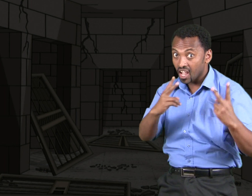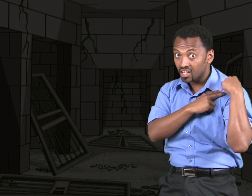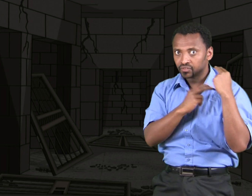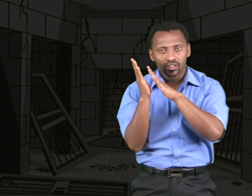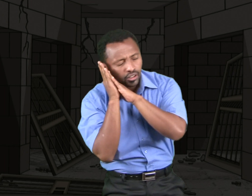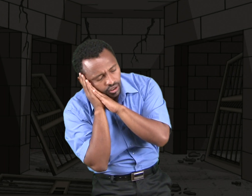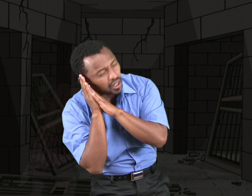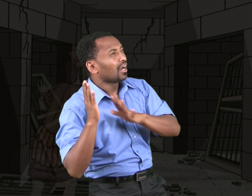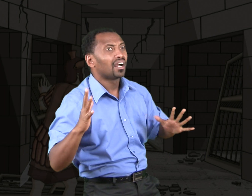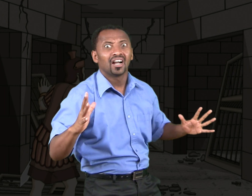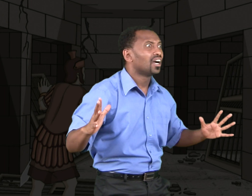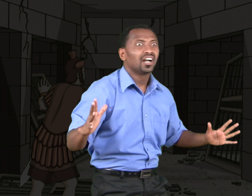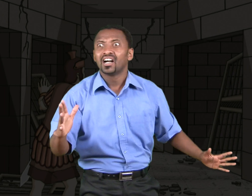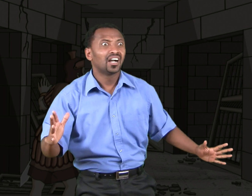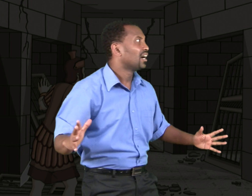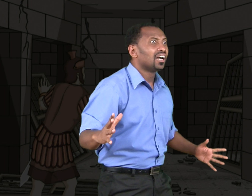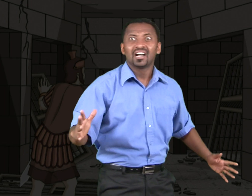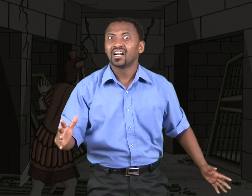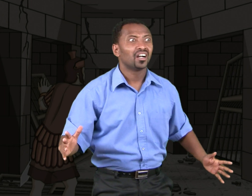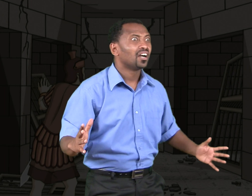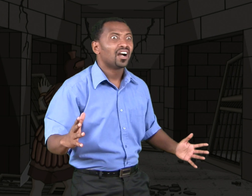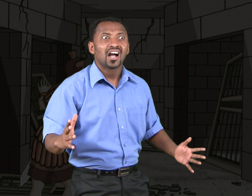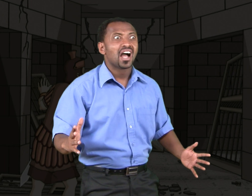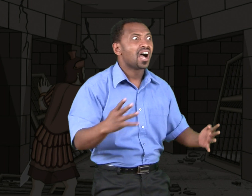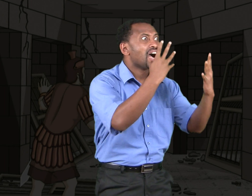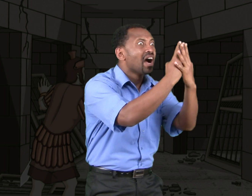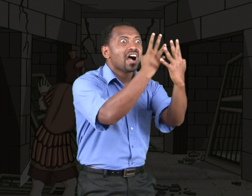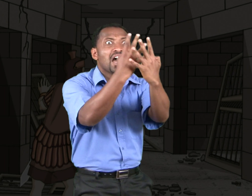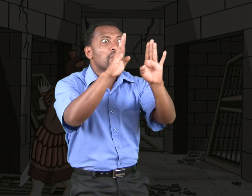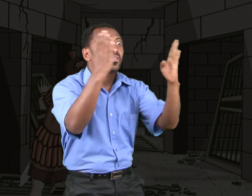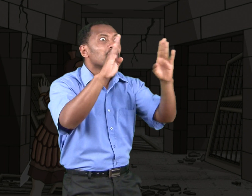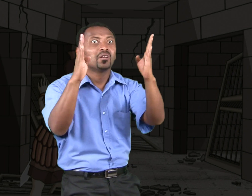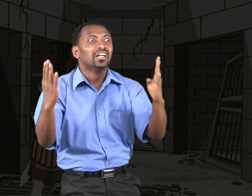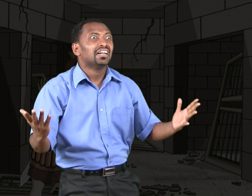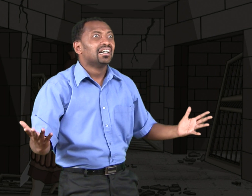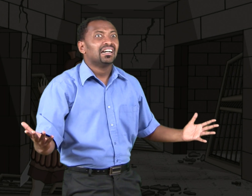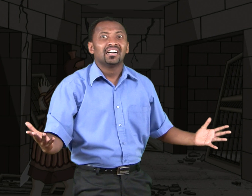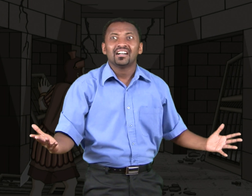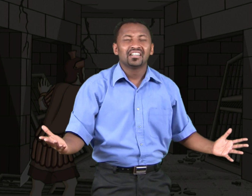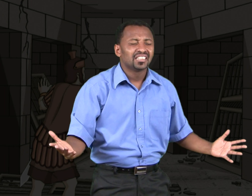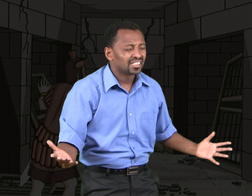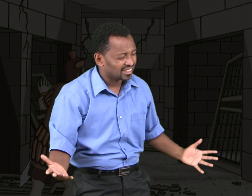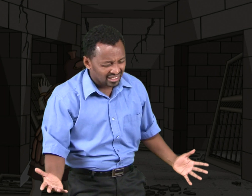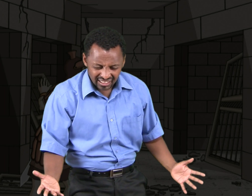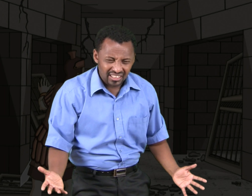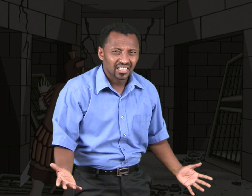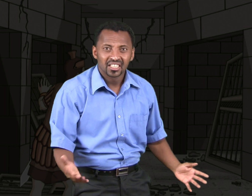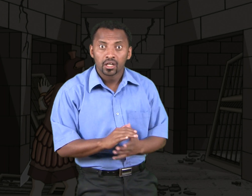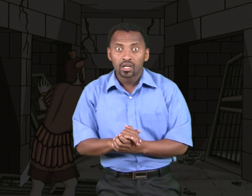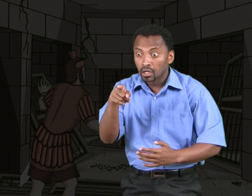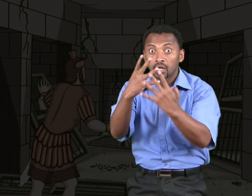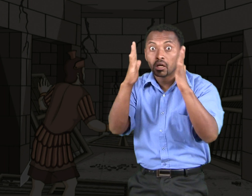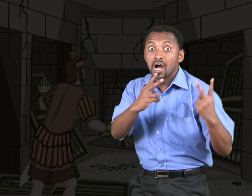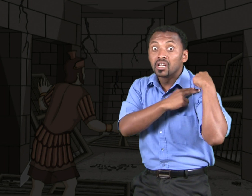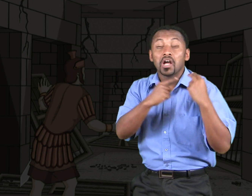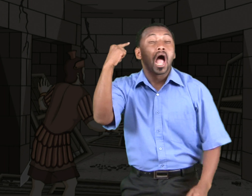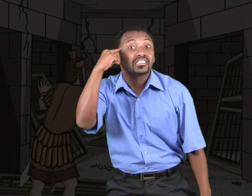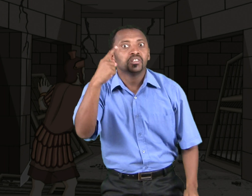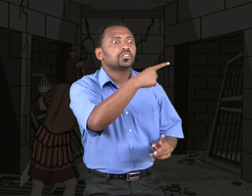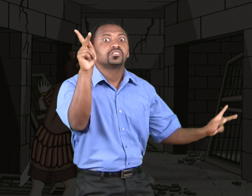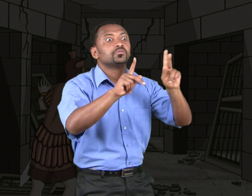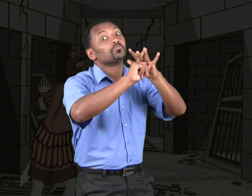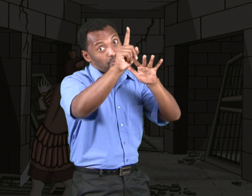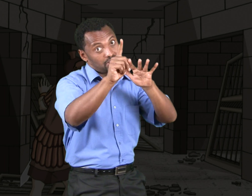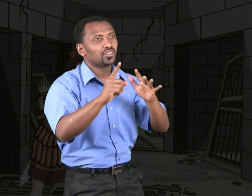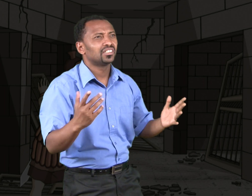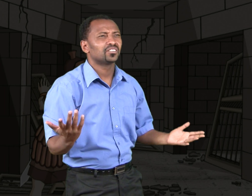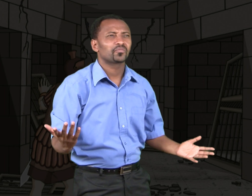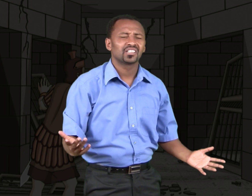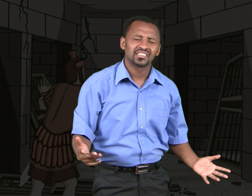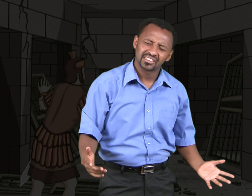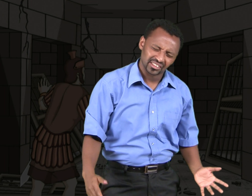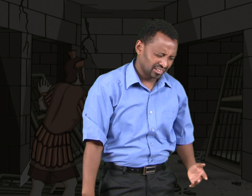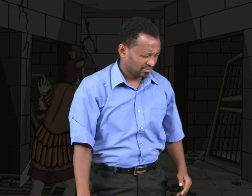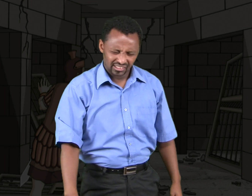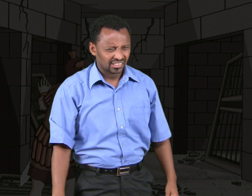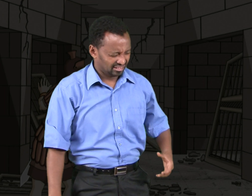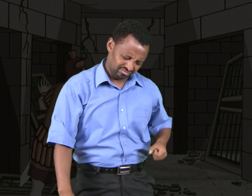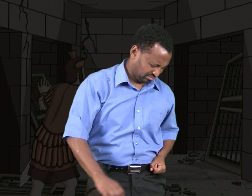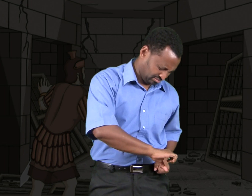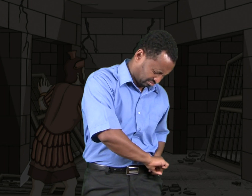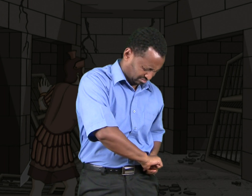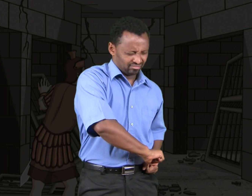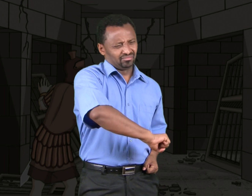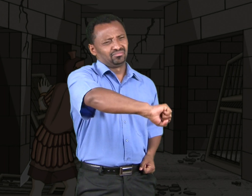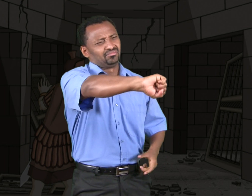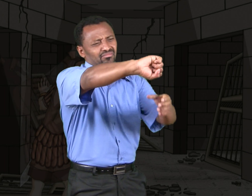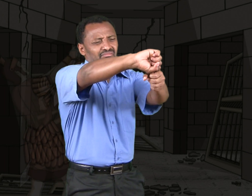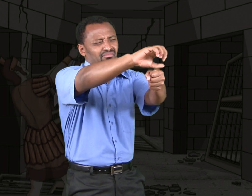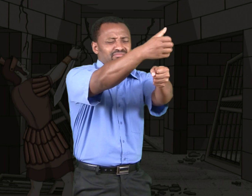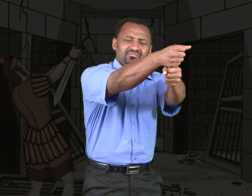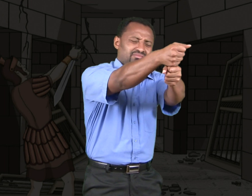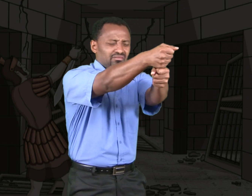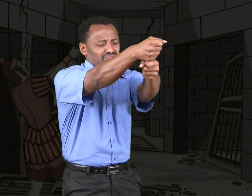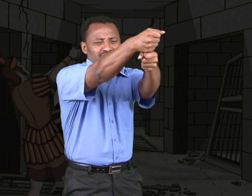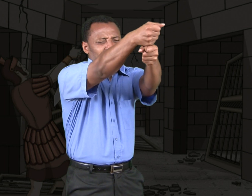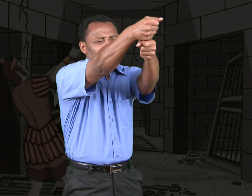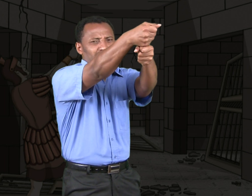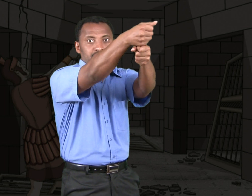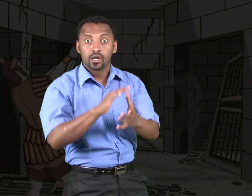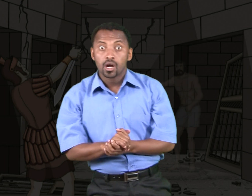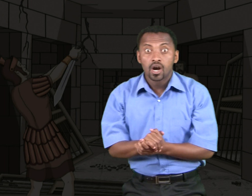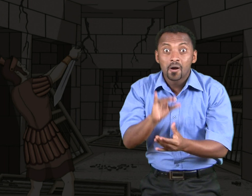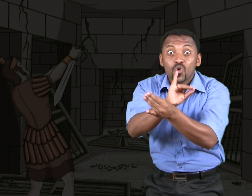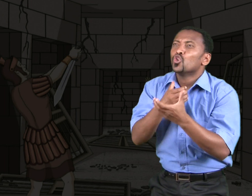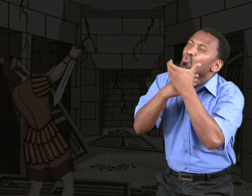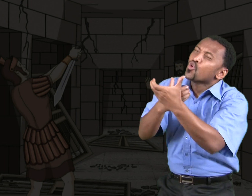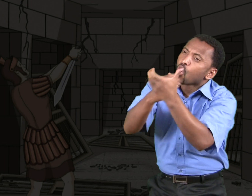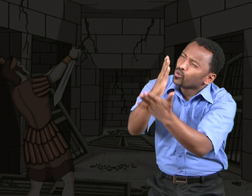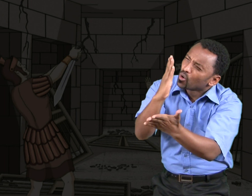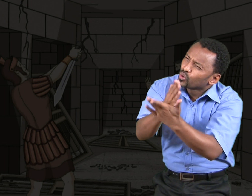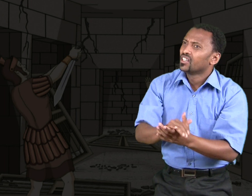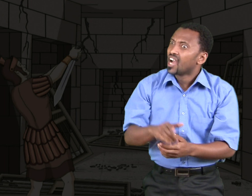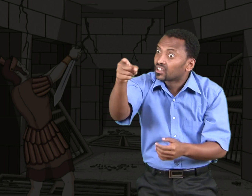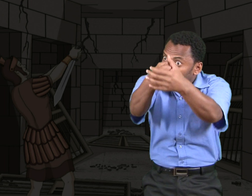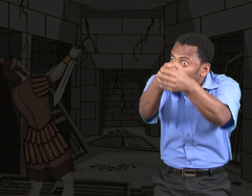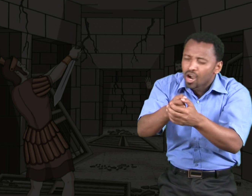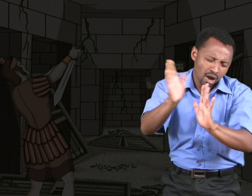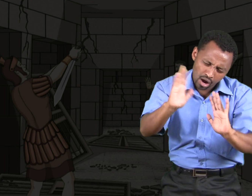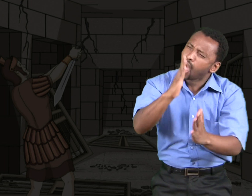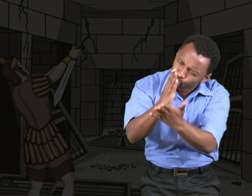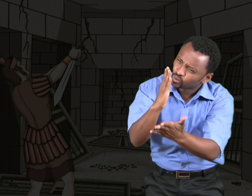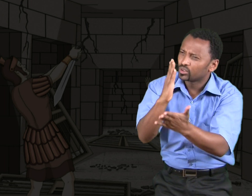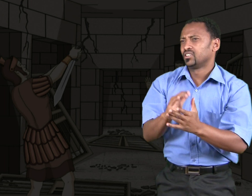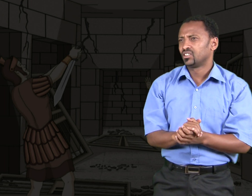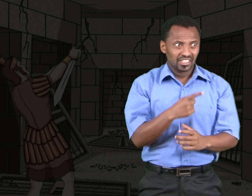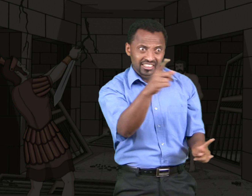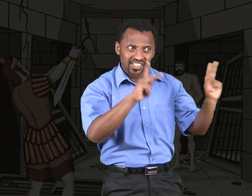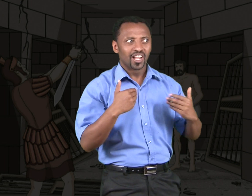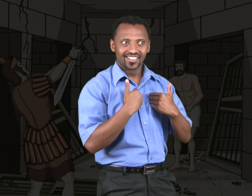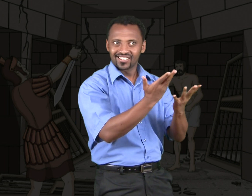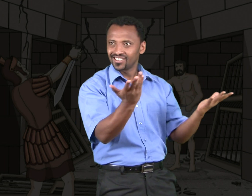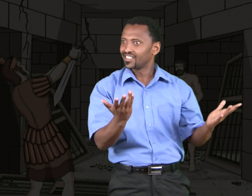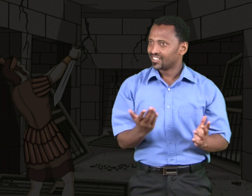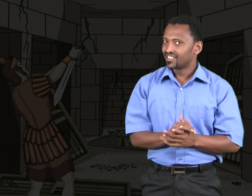When the jailer woke up and saw the prison doors open, he drew his sword and was about to kill himself, presuming that the prisoners had escaped.